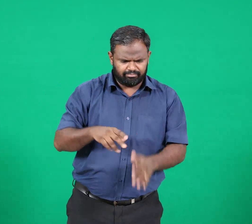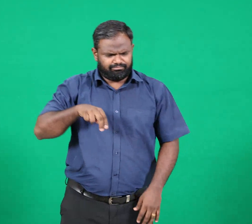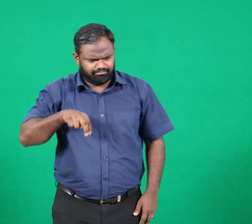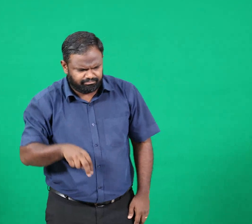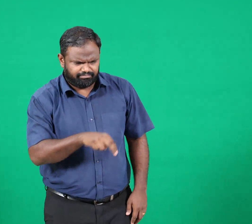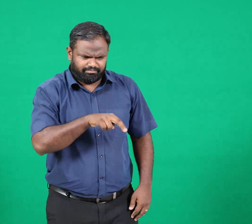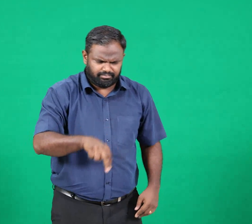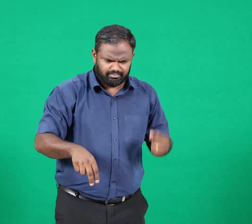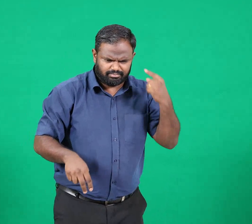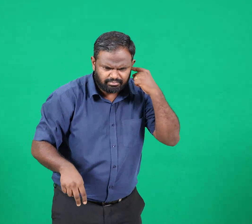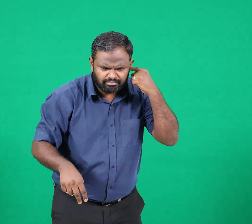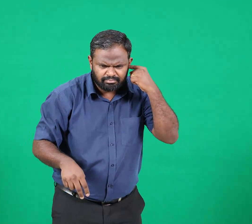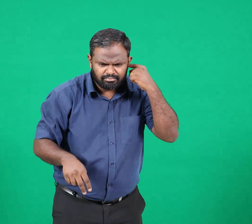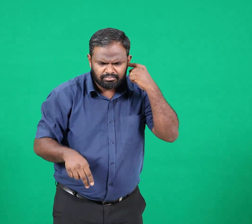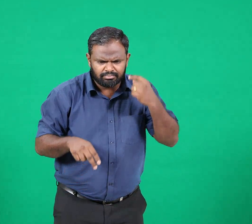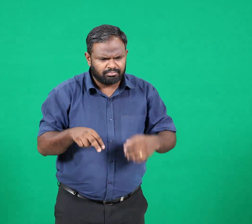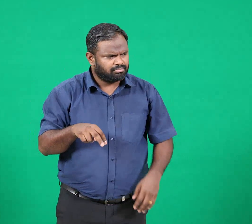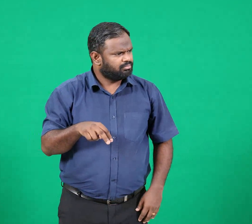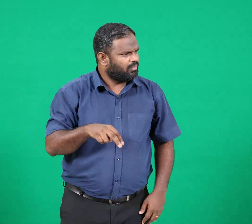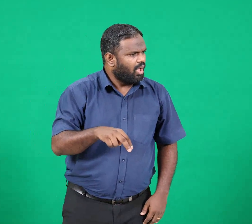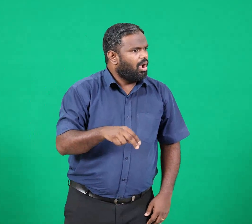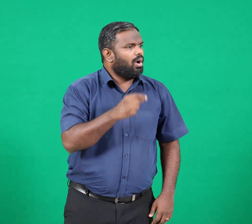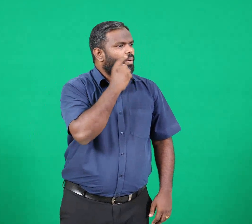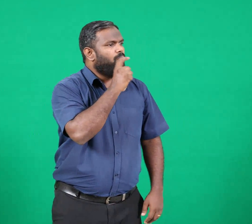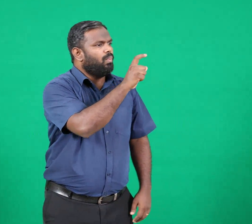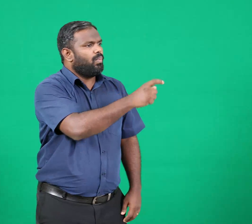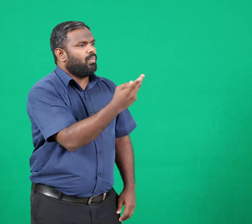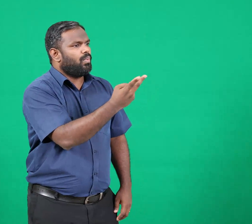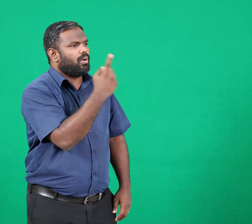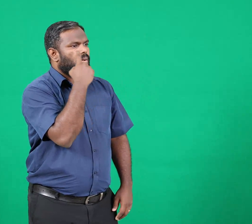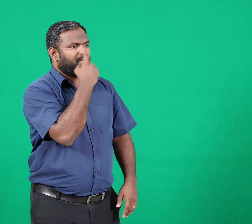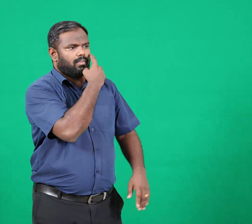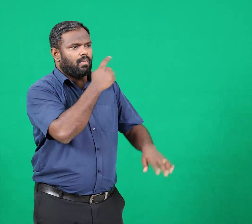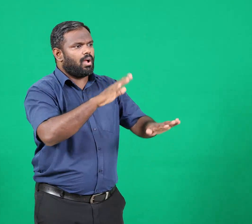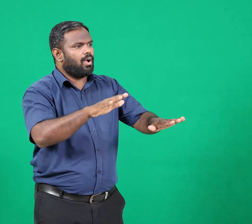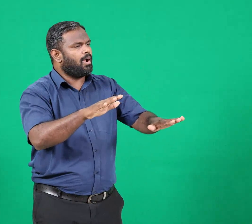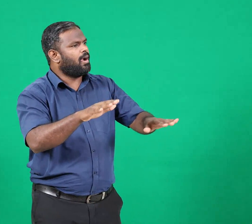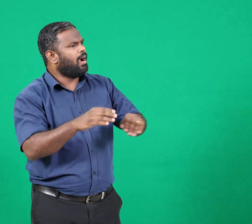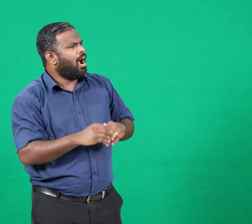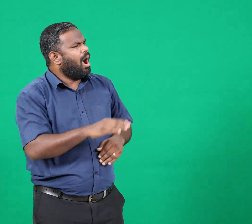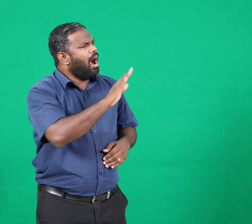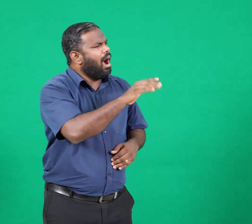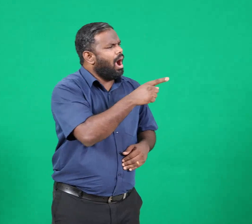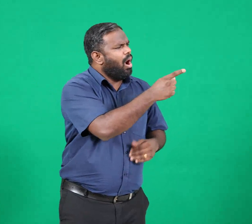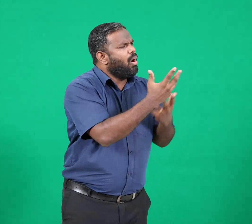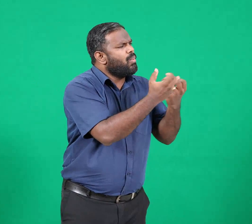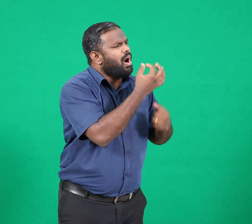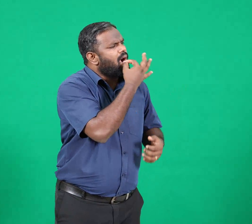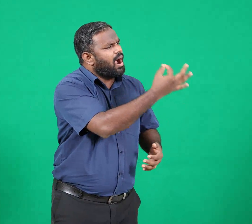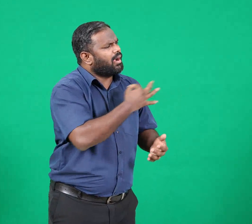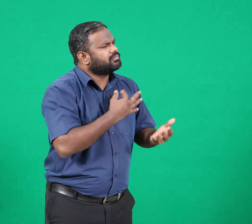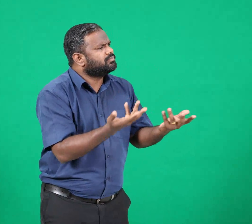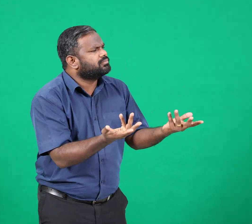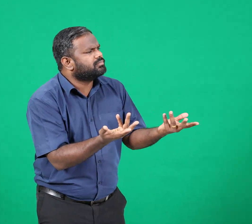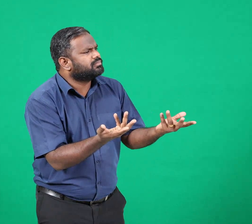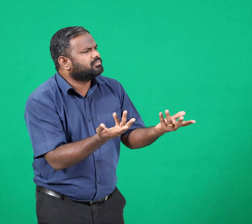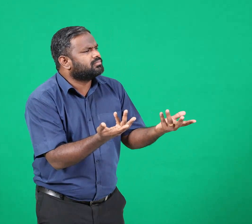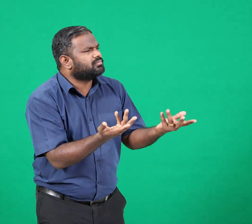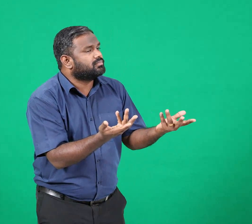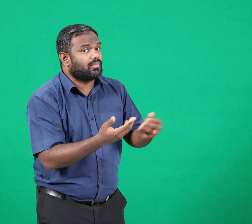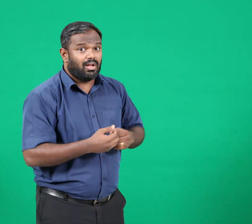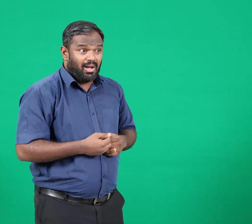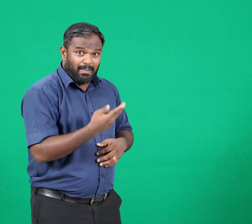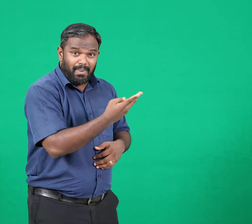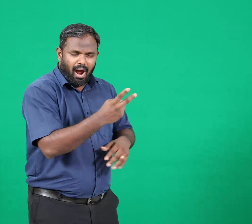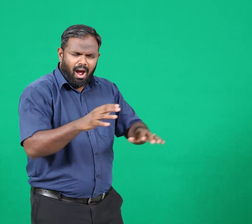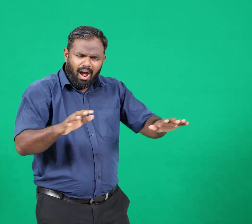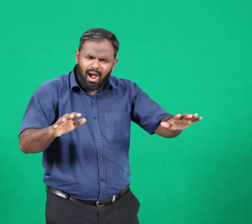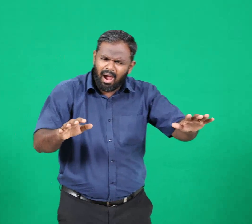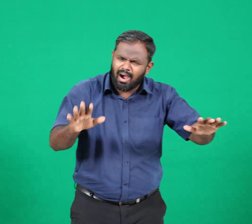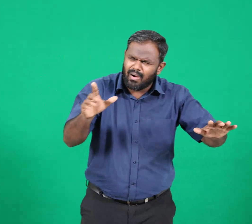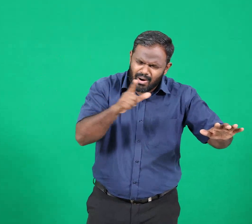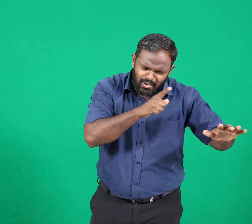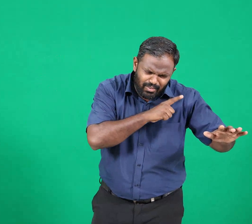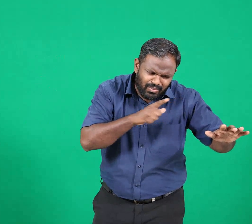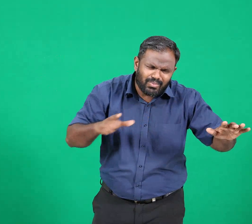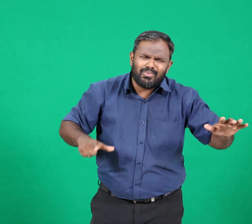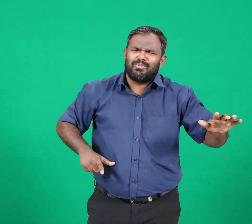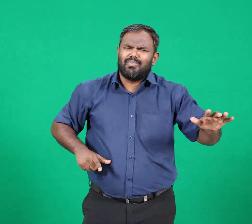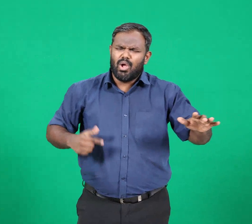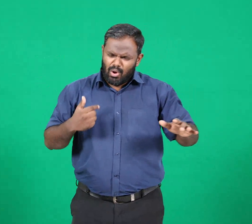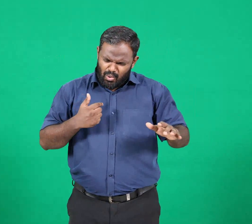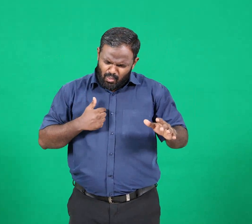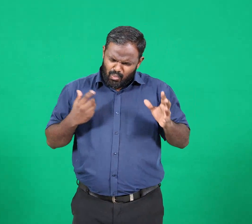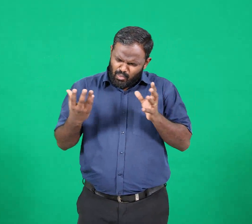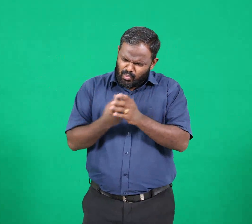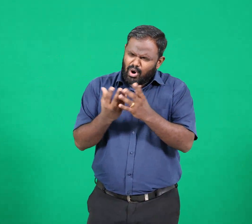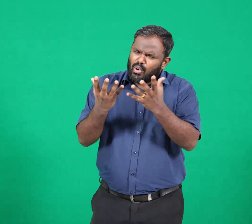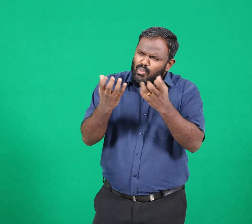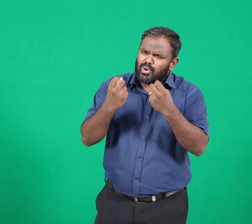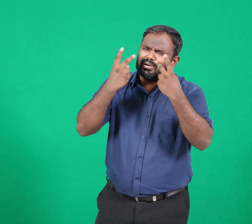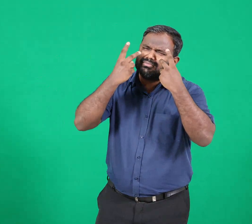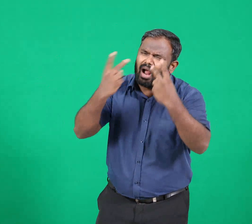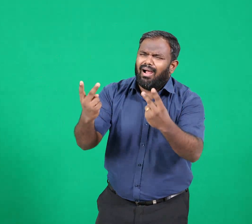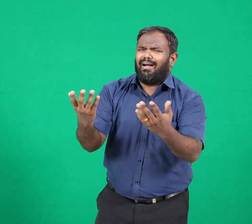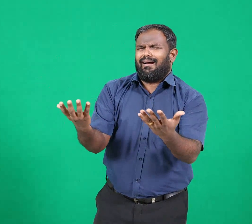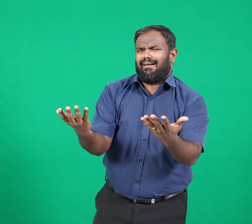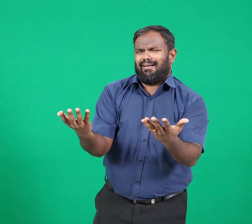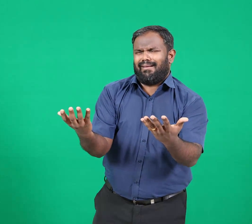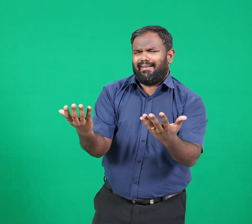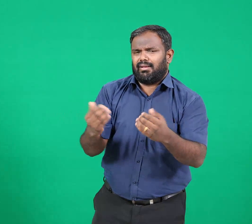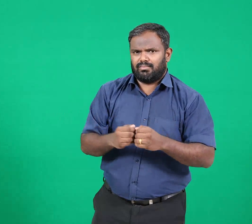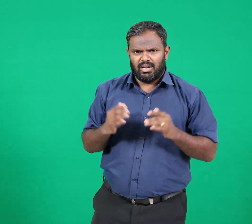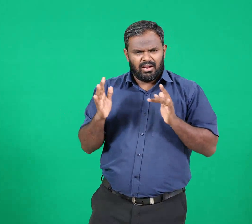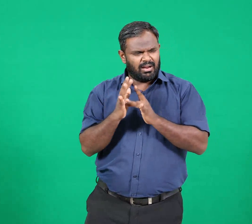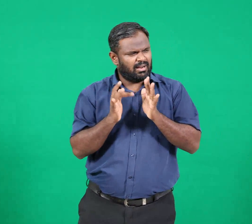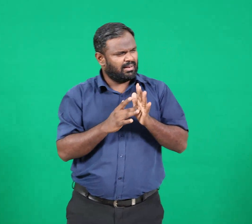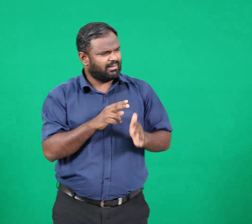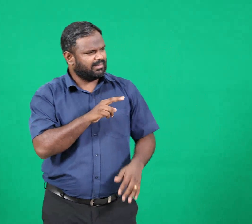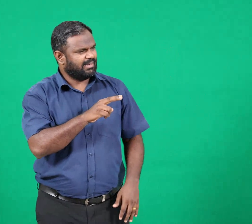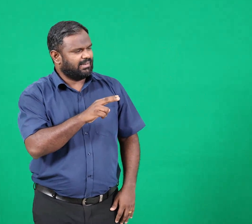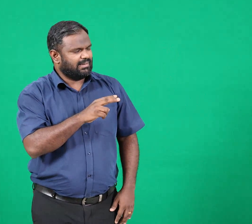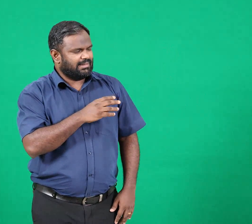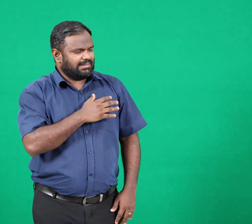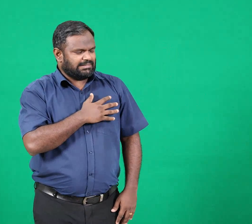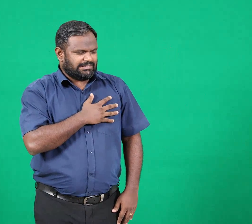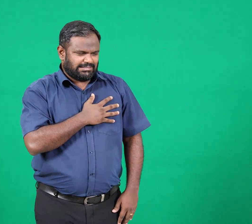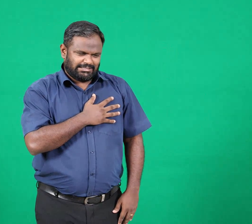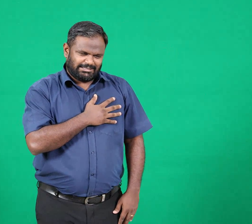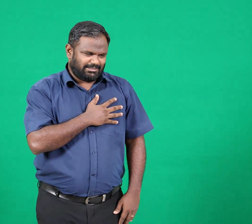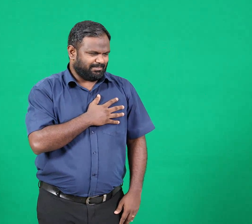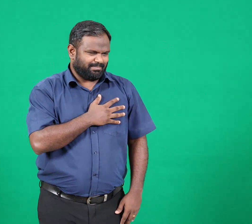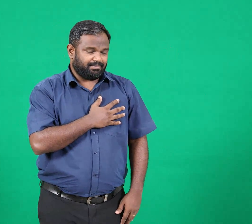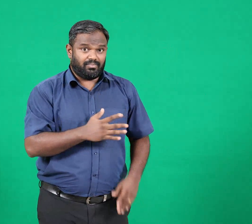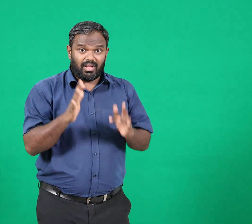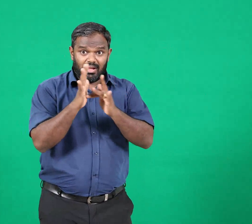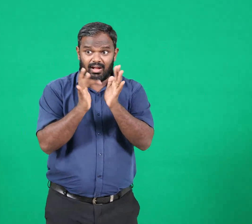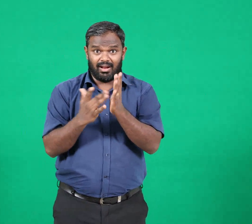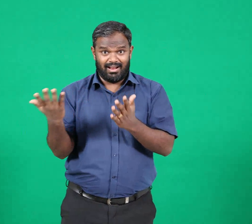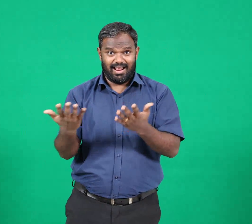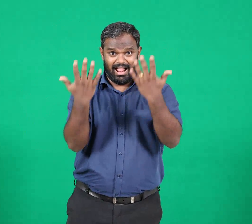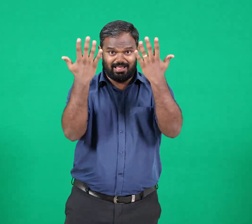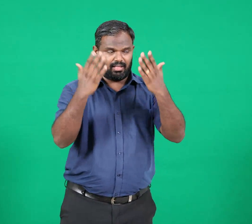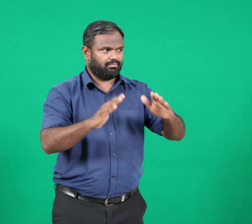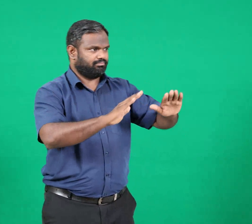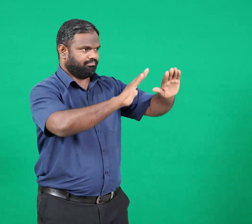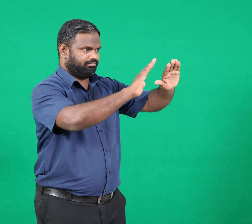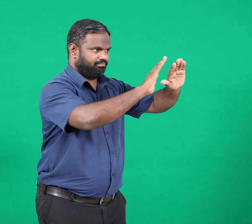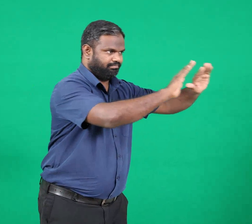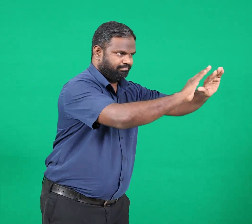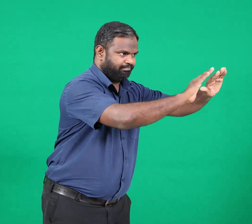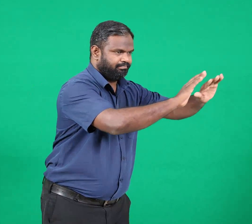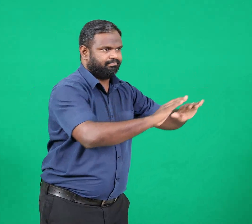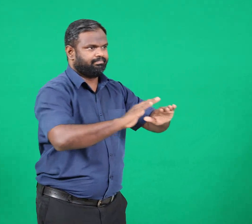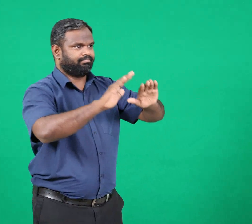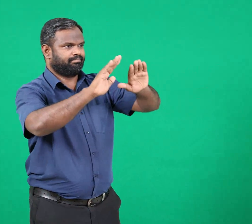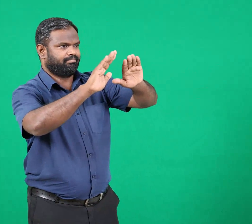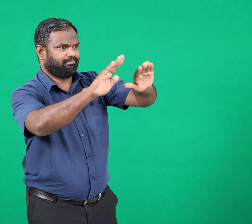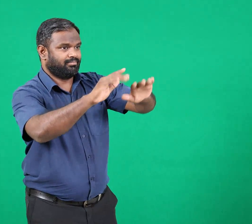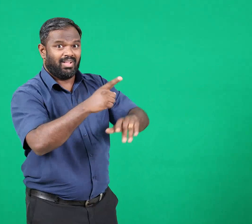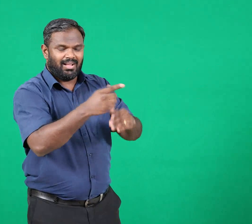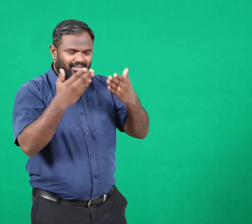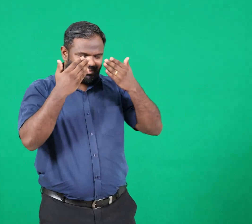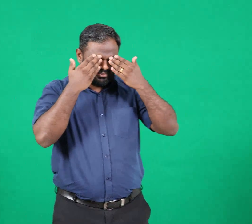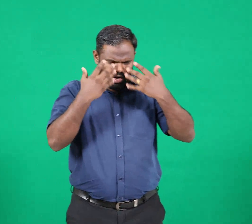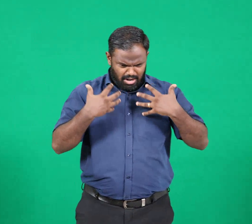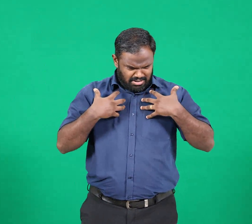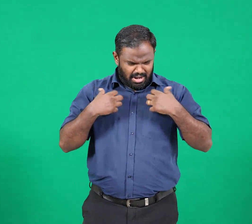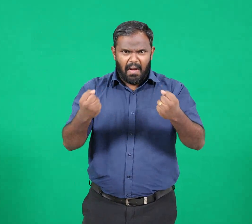" What do you want Me to do for you?" He asked. "Lord," they answered, "let our eyes be opened."